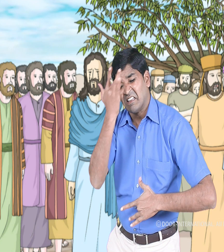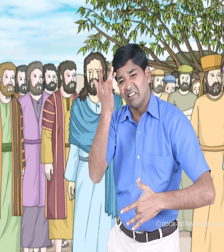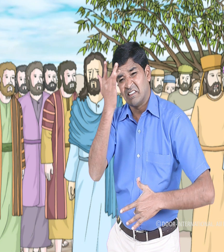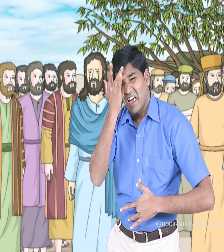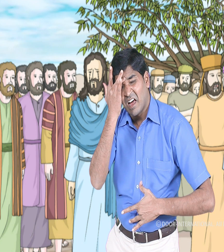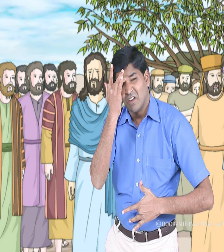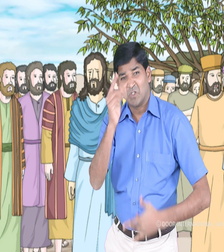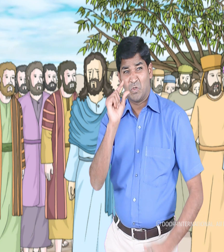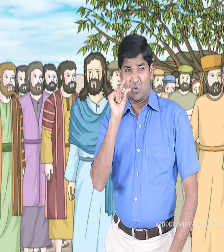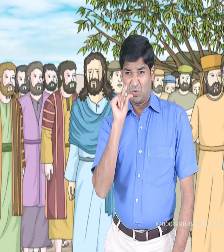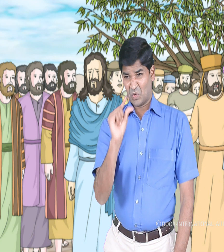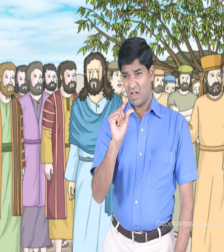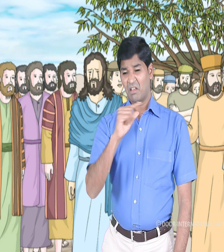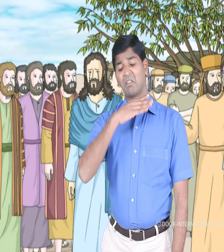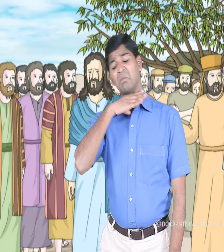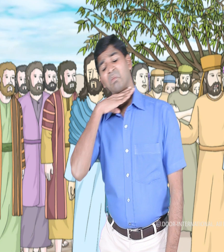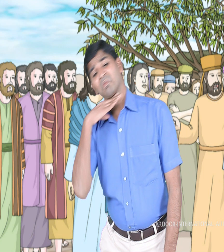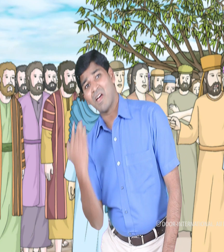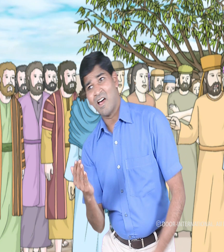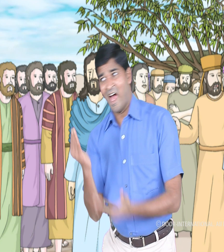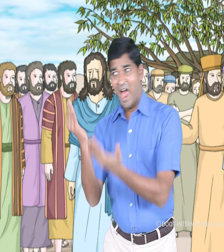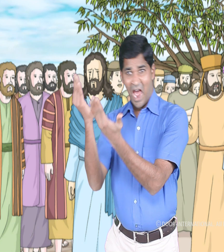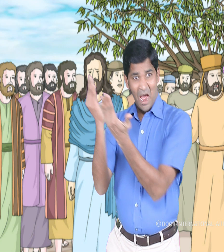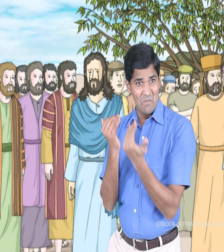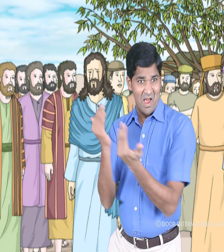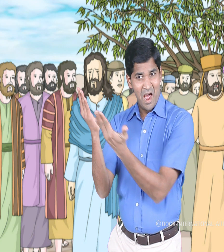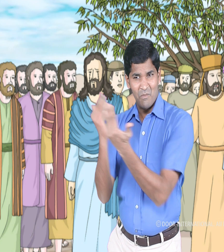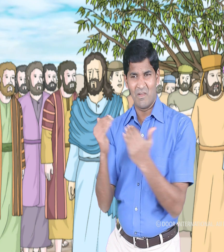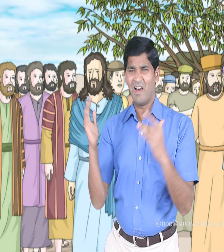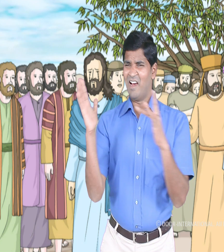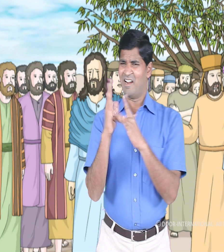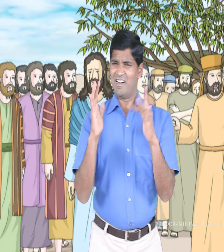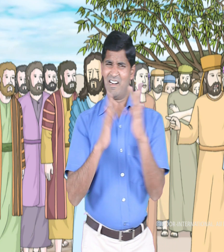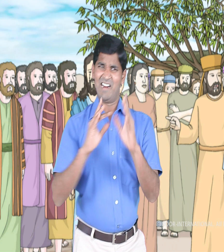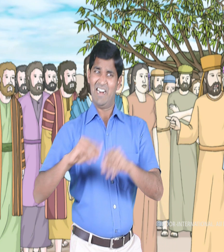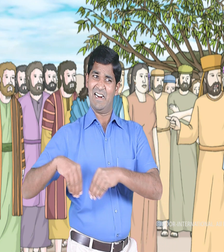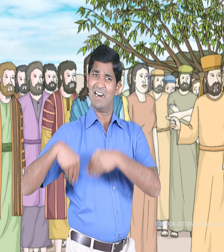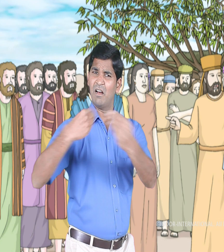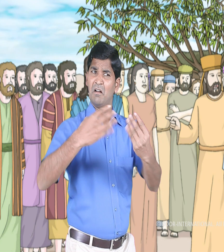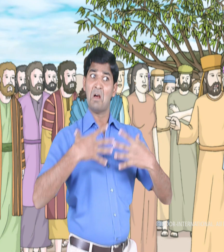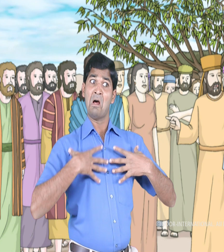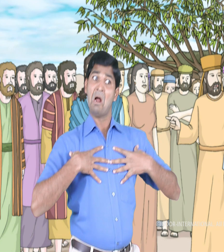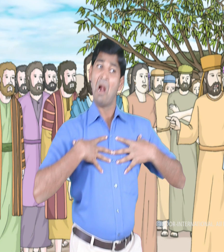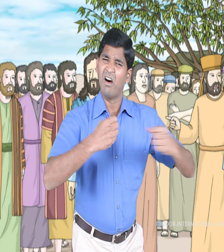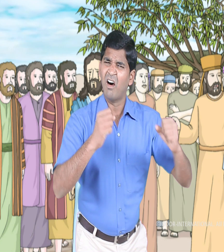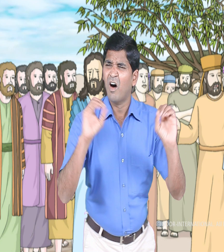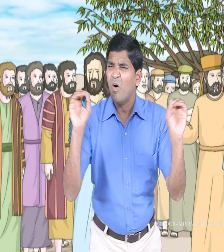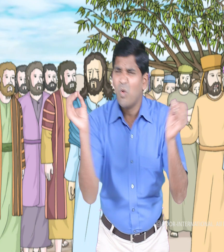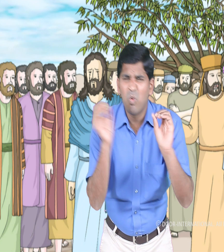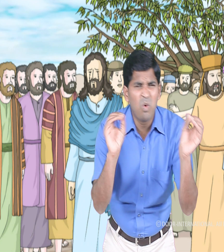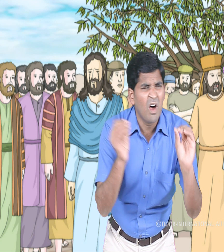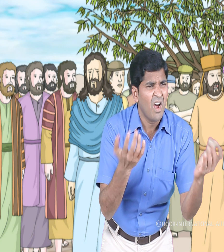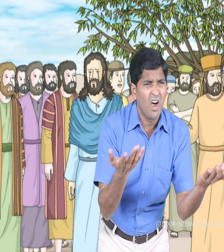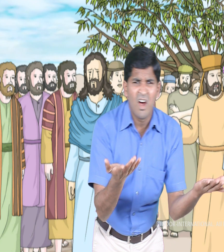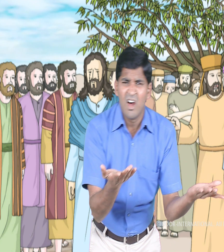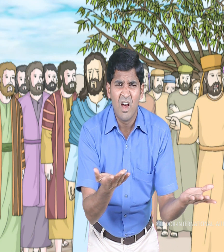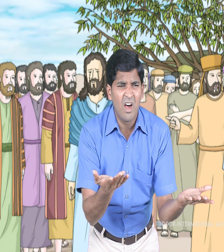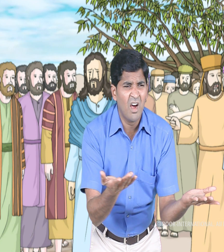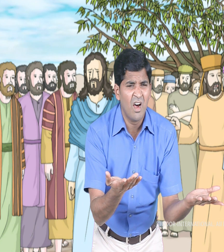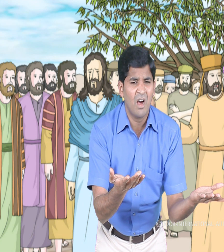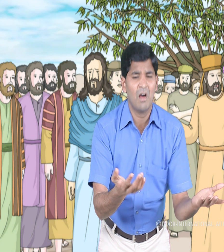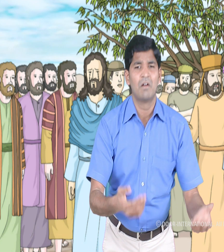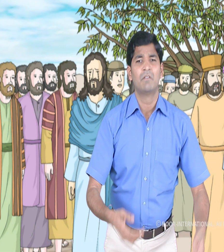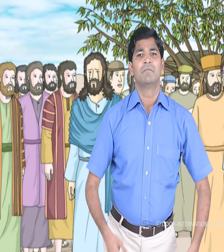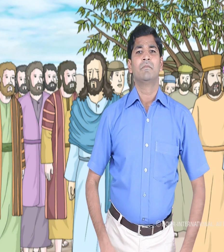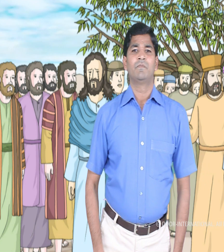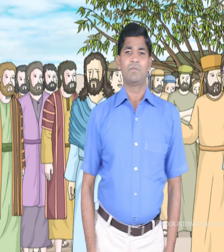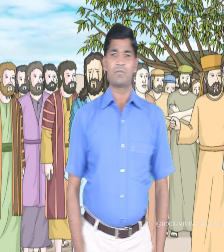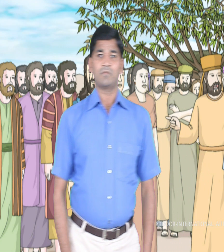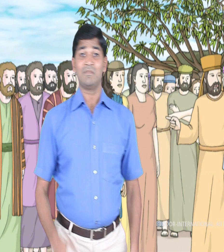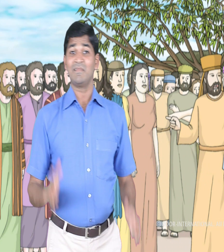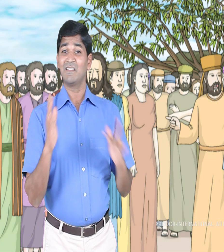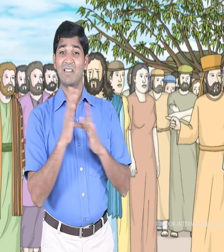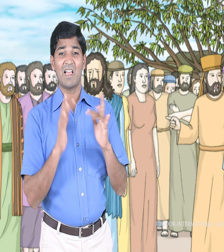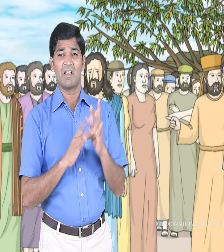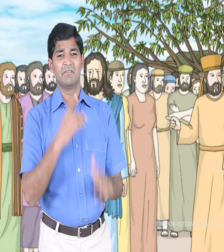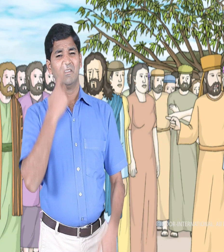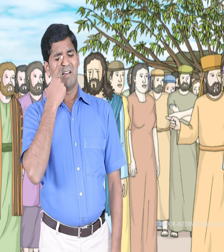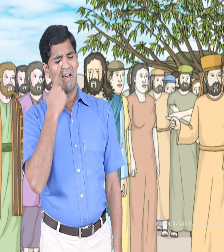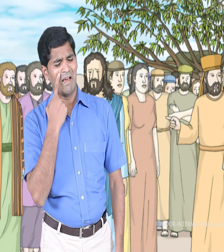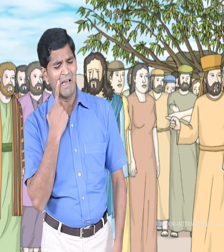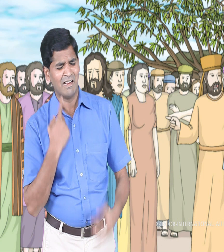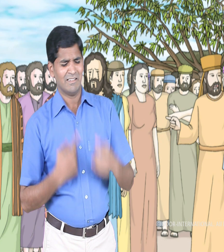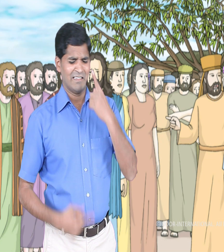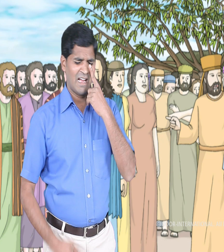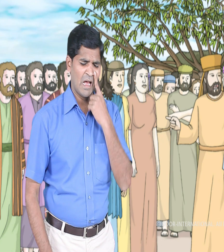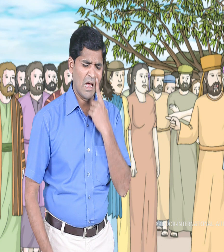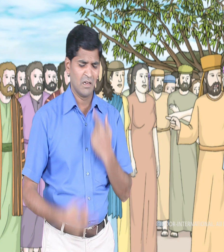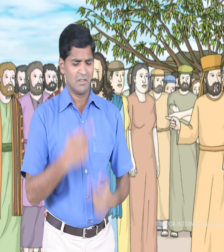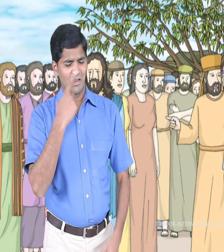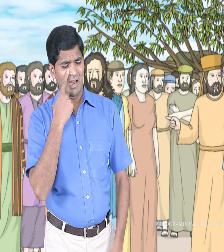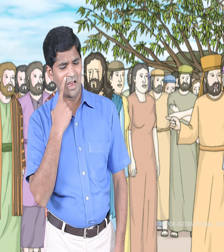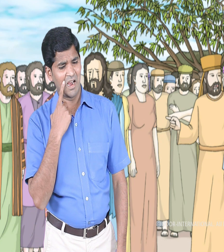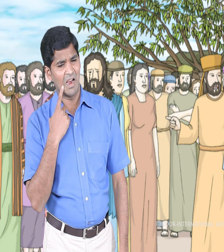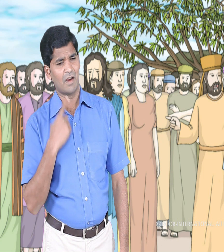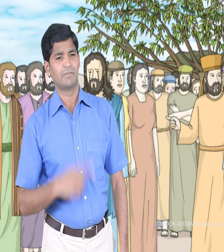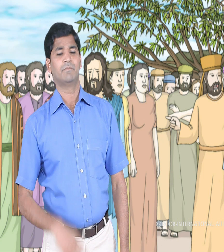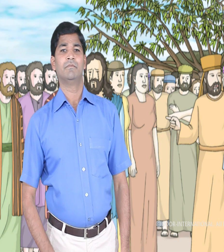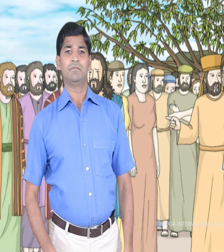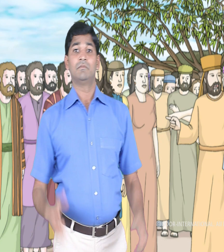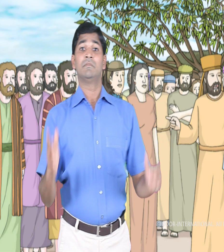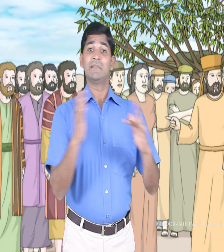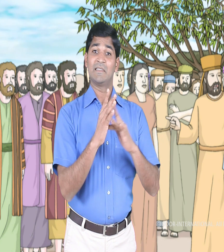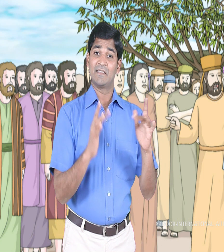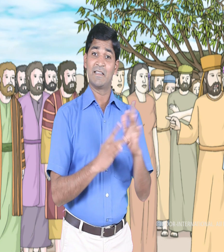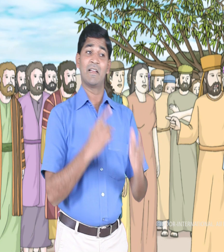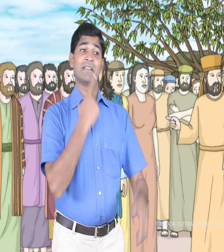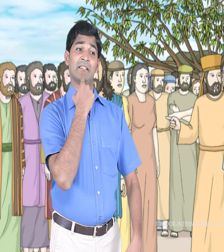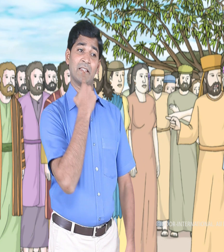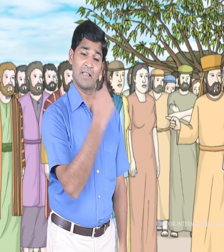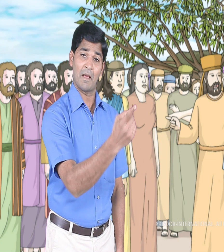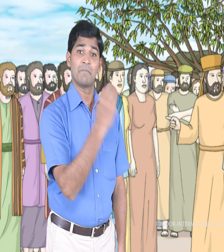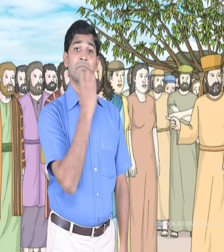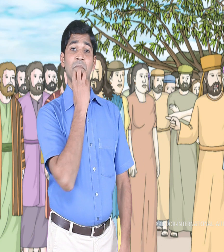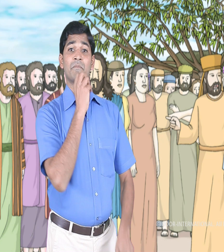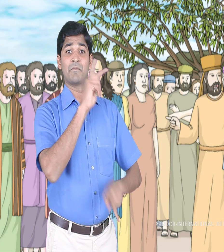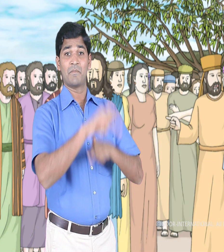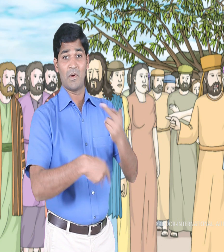Then the Jews said, “See how He loved him!”